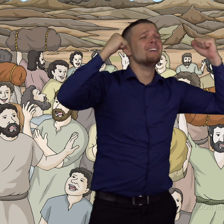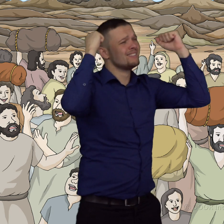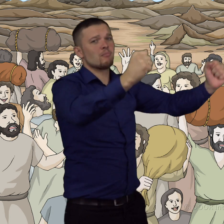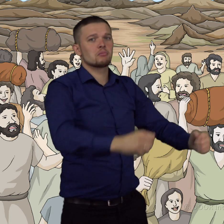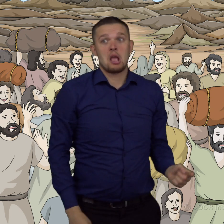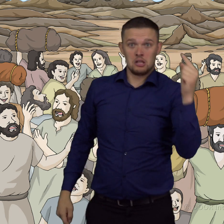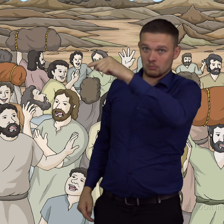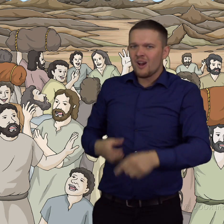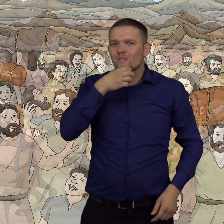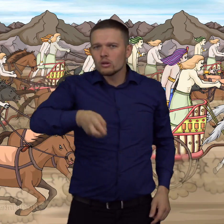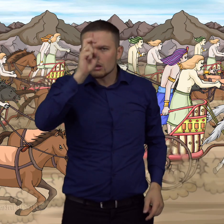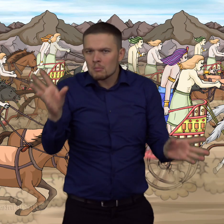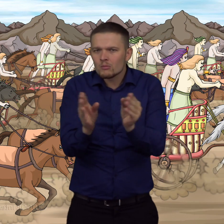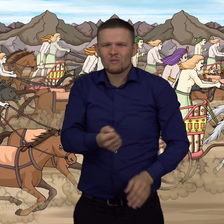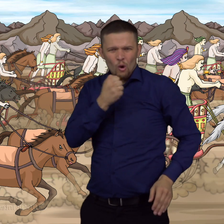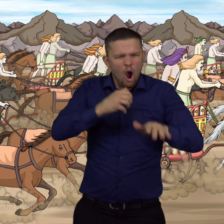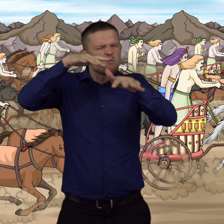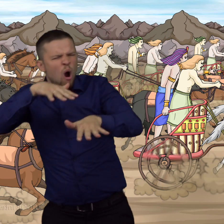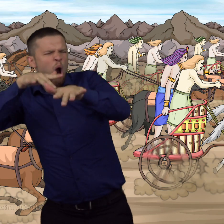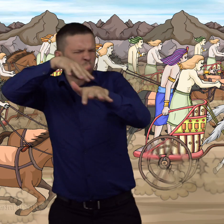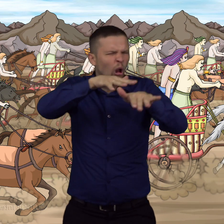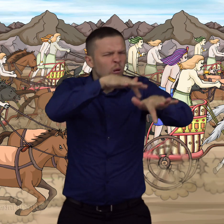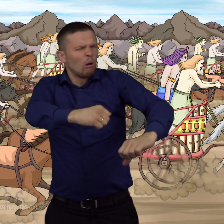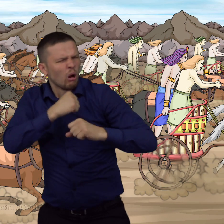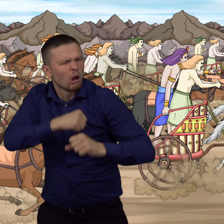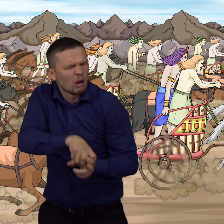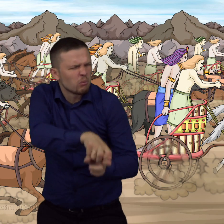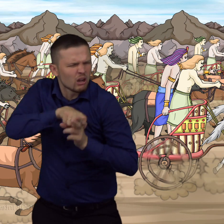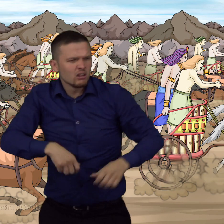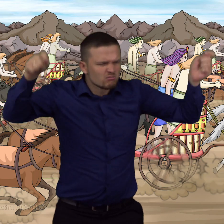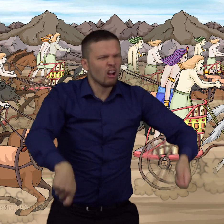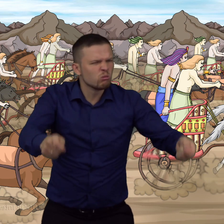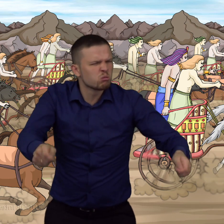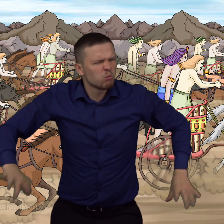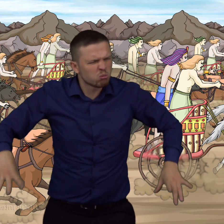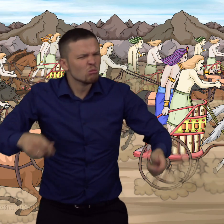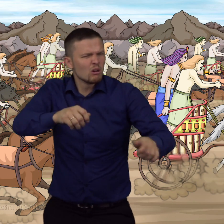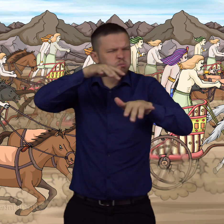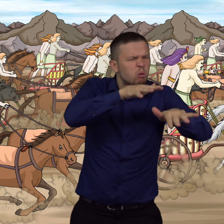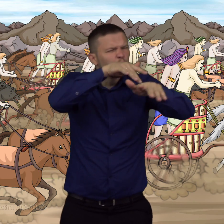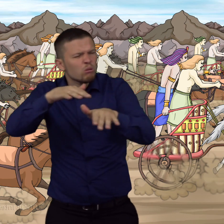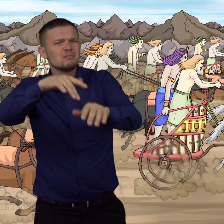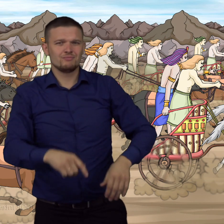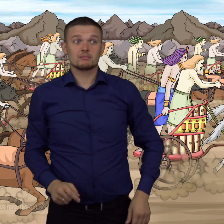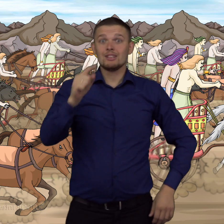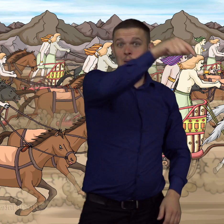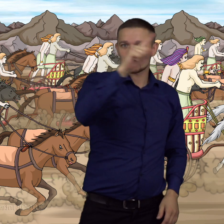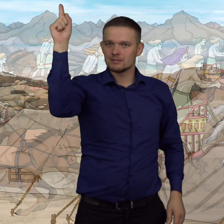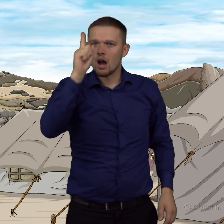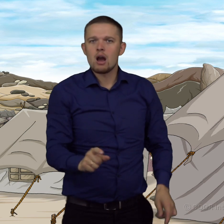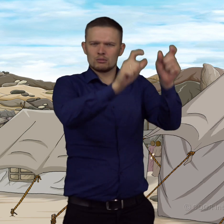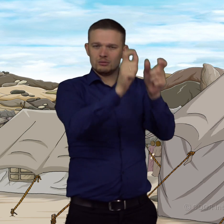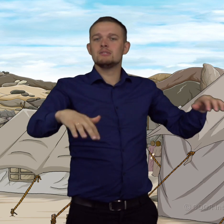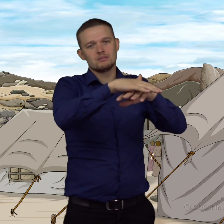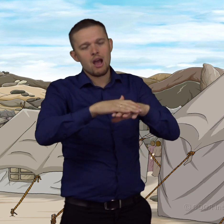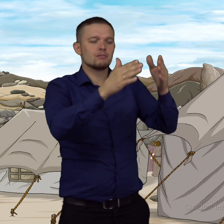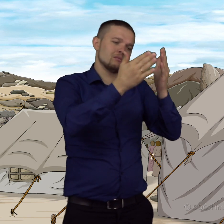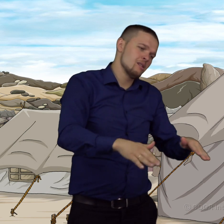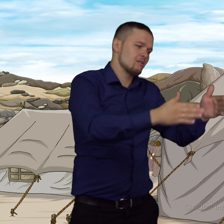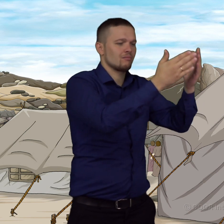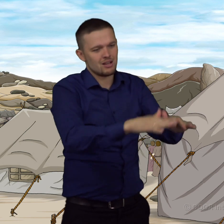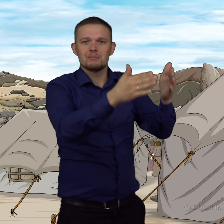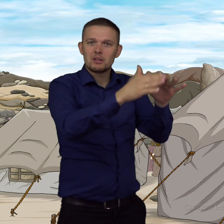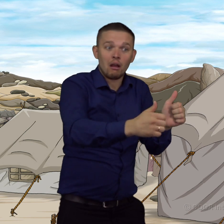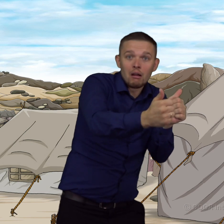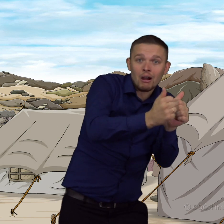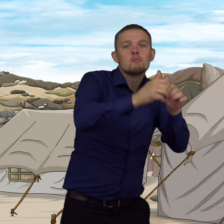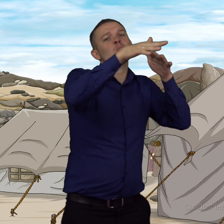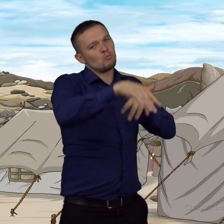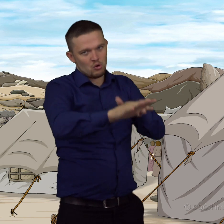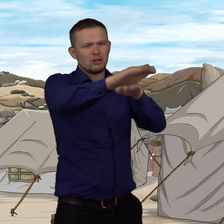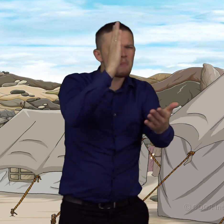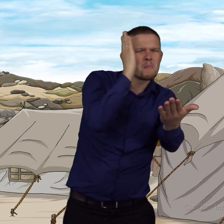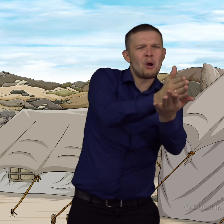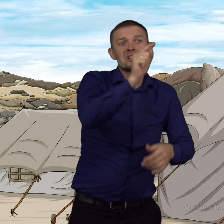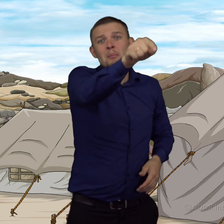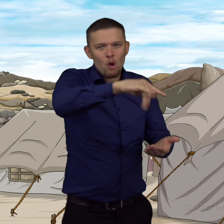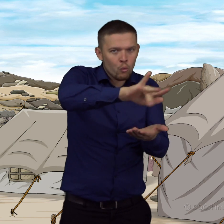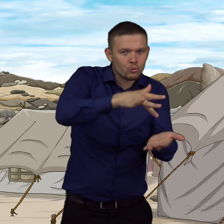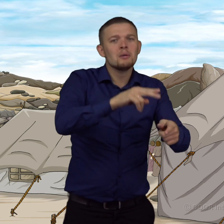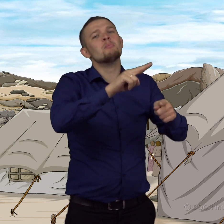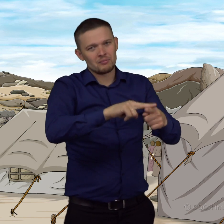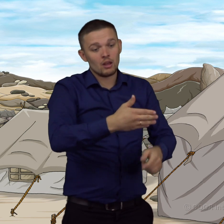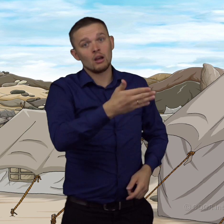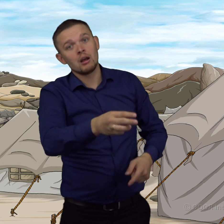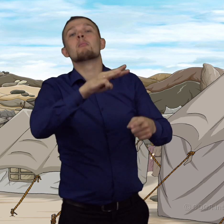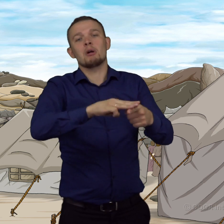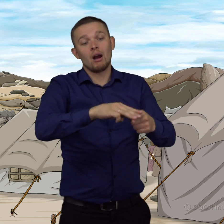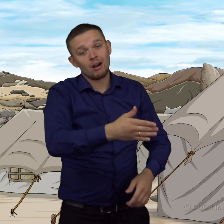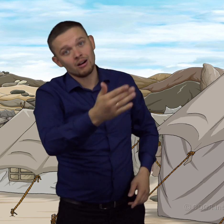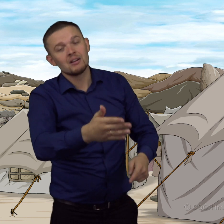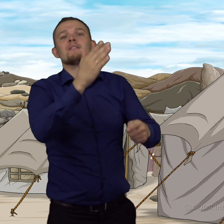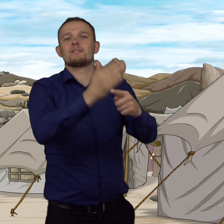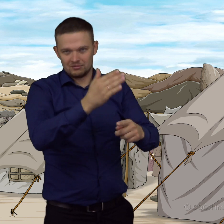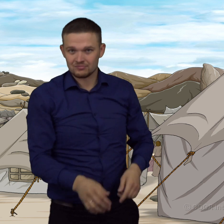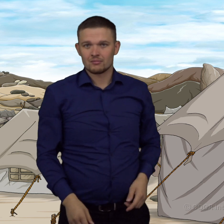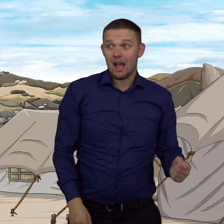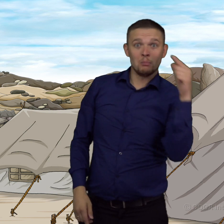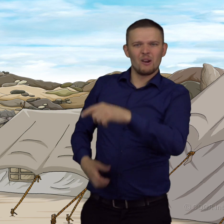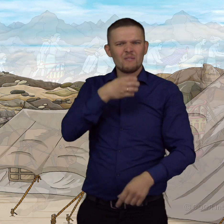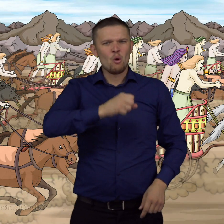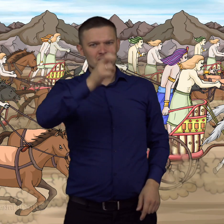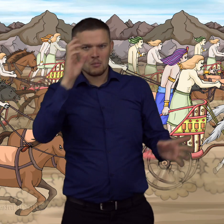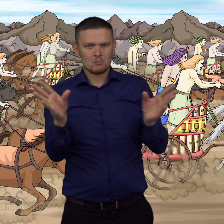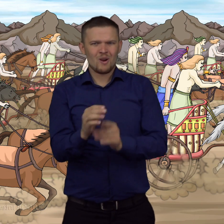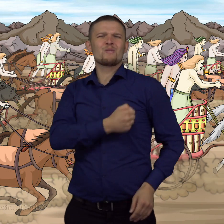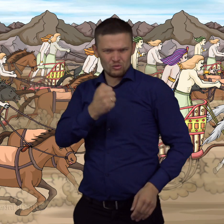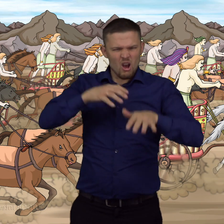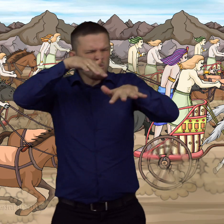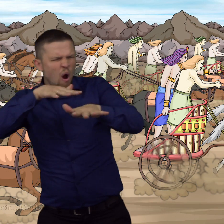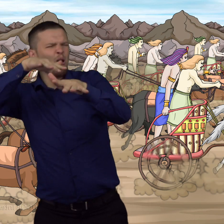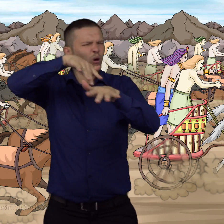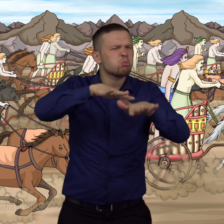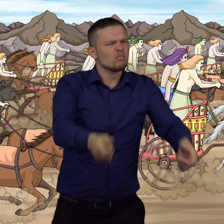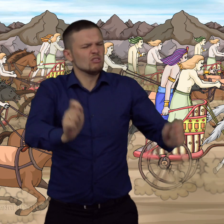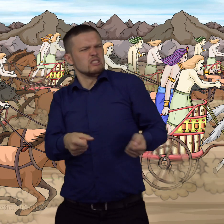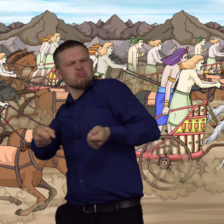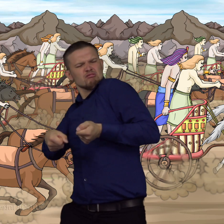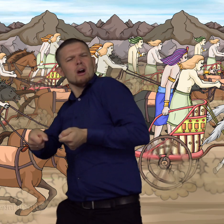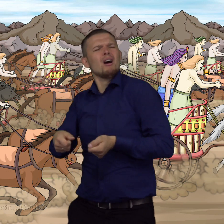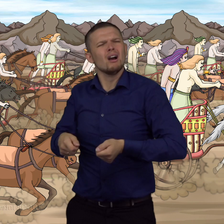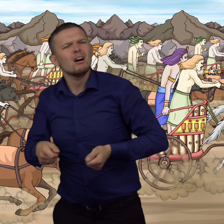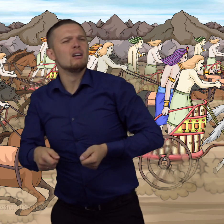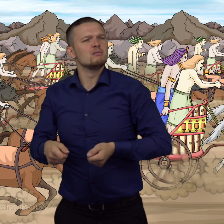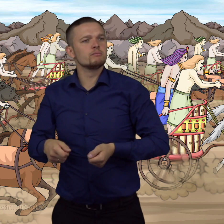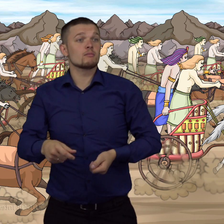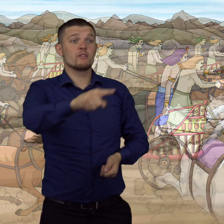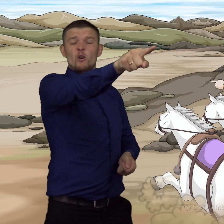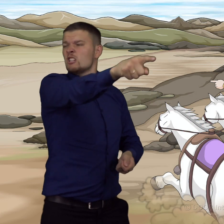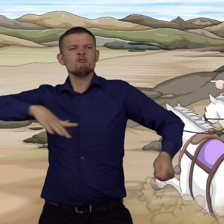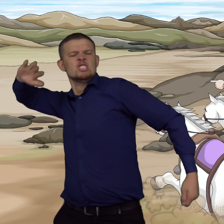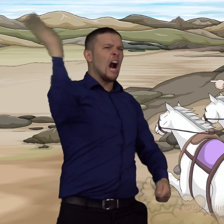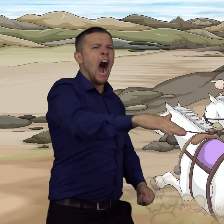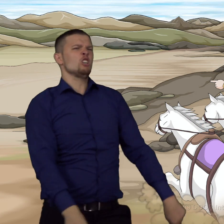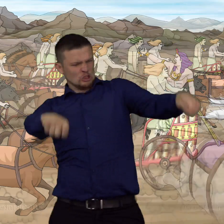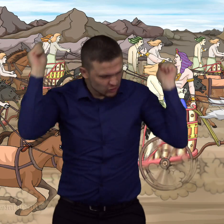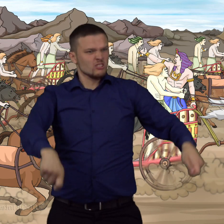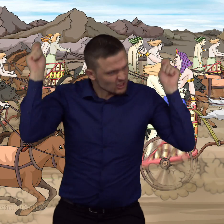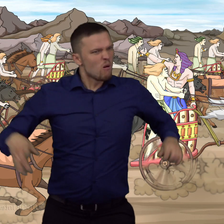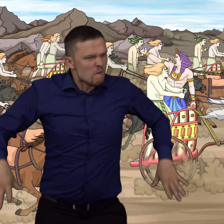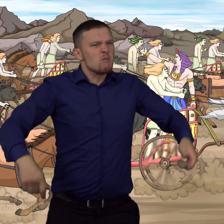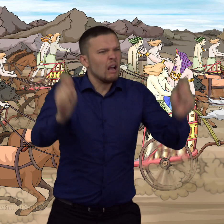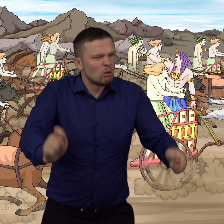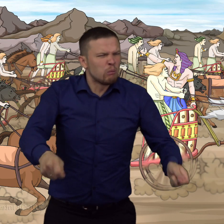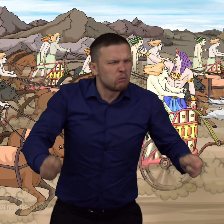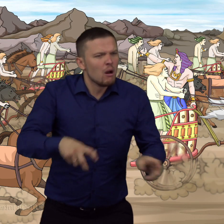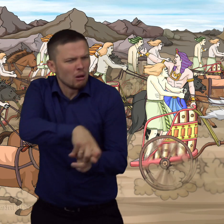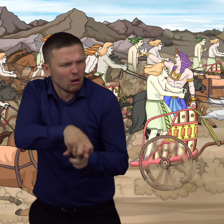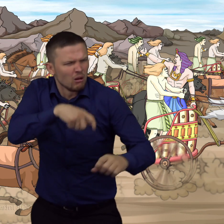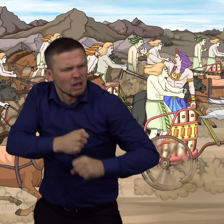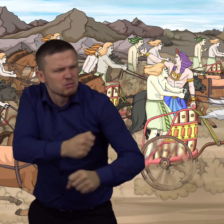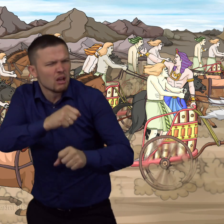The Egyptians—all Pharaoh’s horses and chariots, horsemen and troops—pursued the Israelites and overtook them as they camped by the sea near Pi-hahiroth, opposite Baal-zephon.